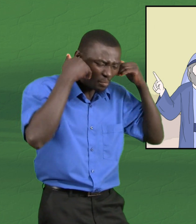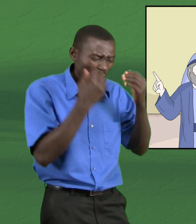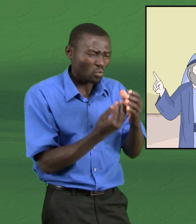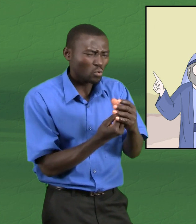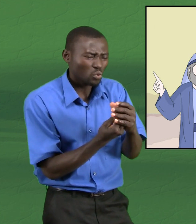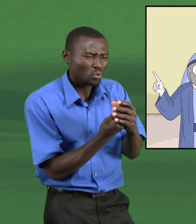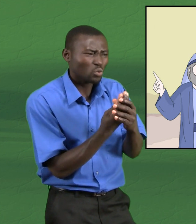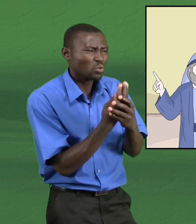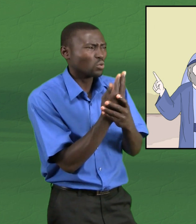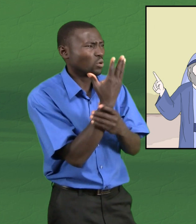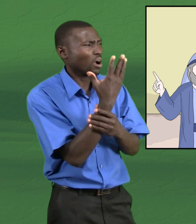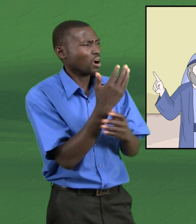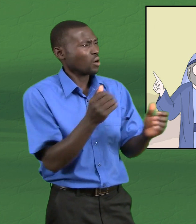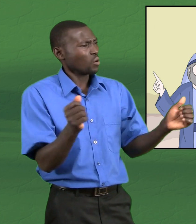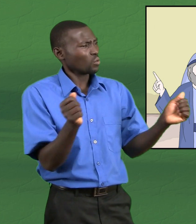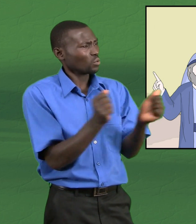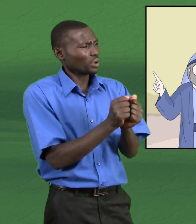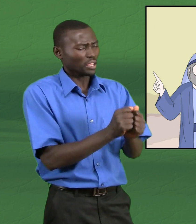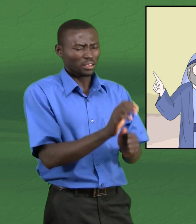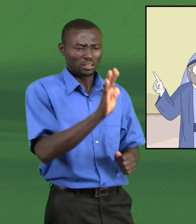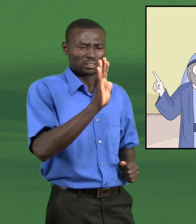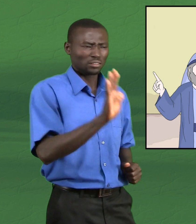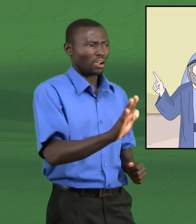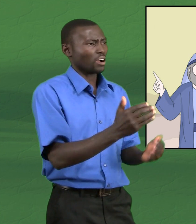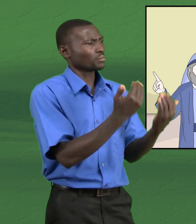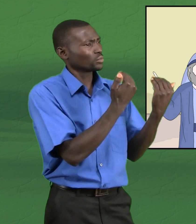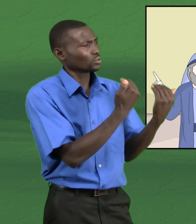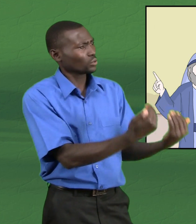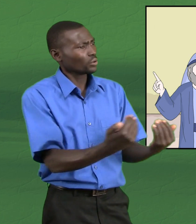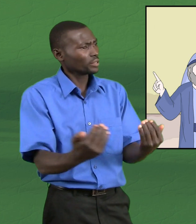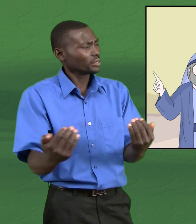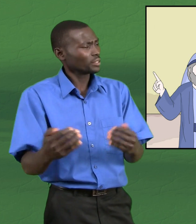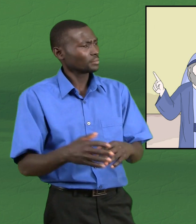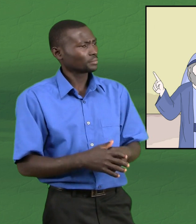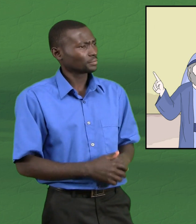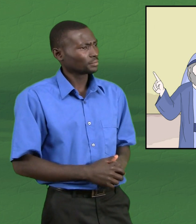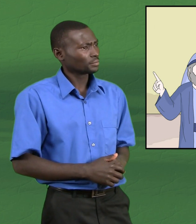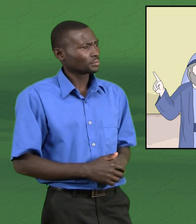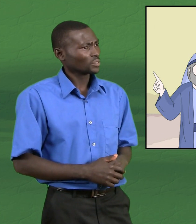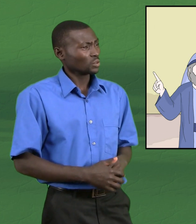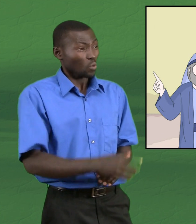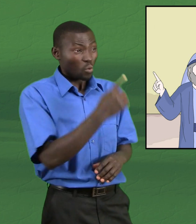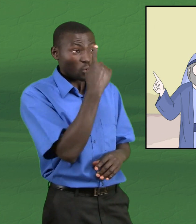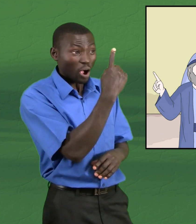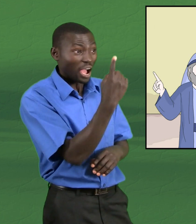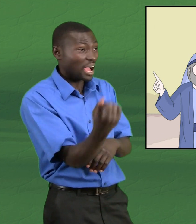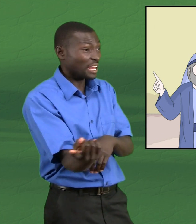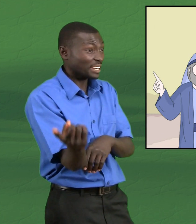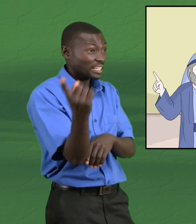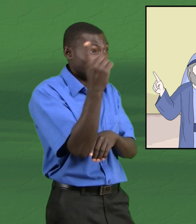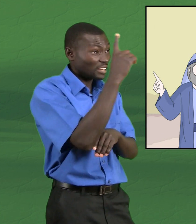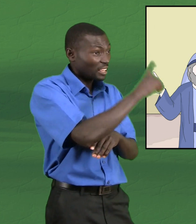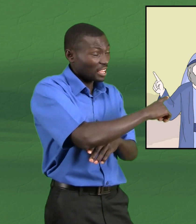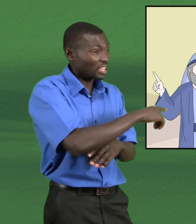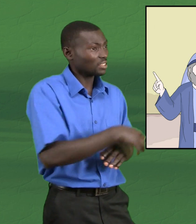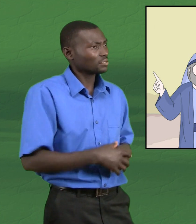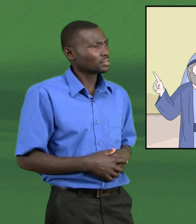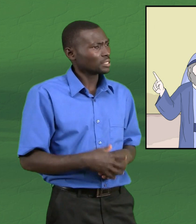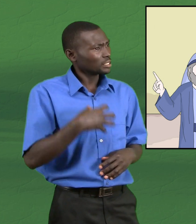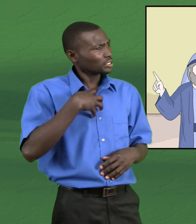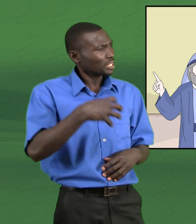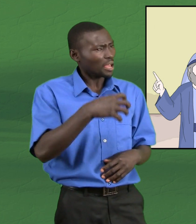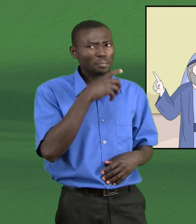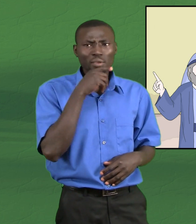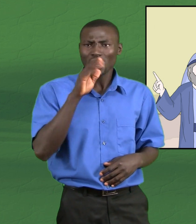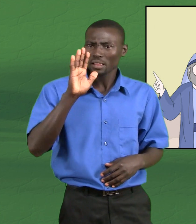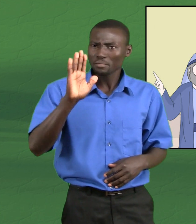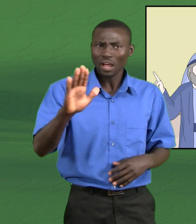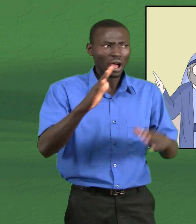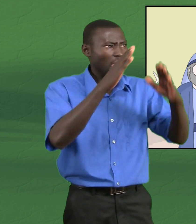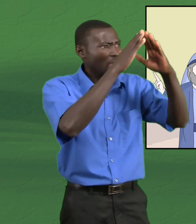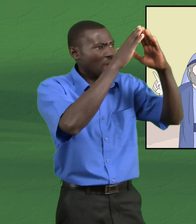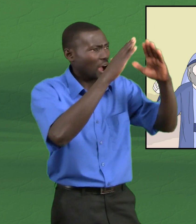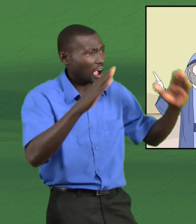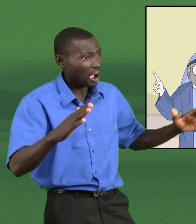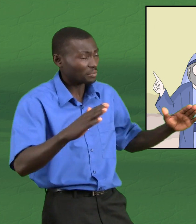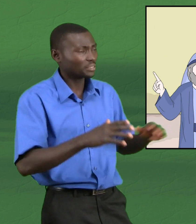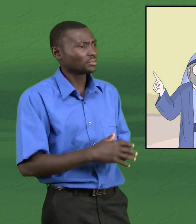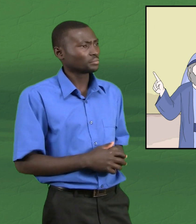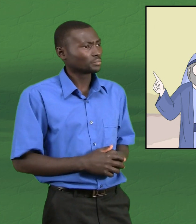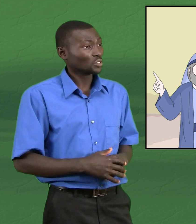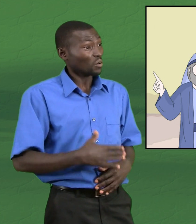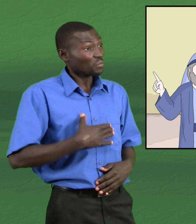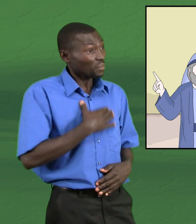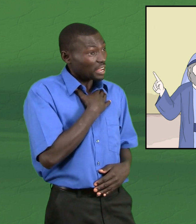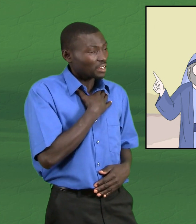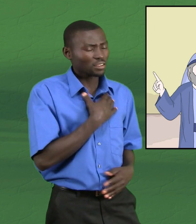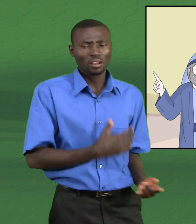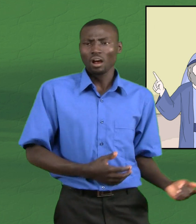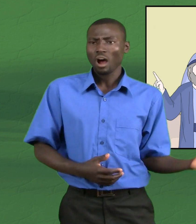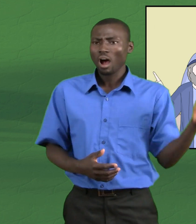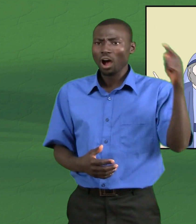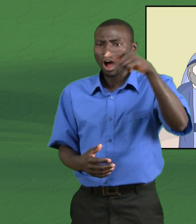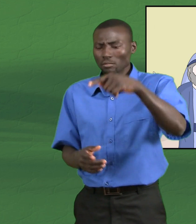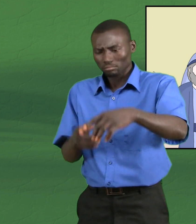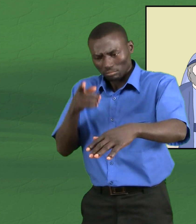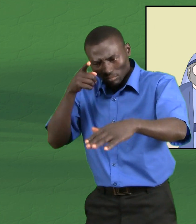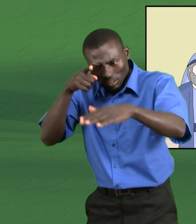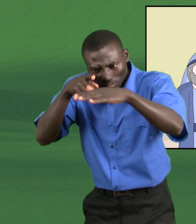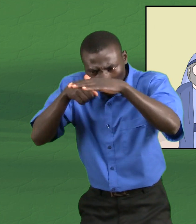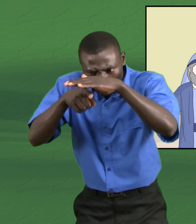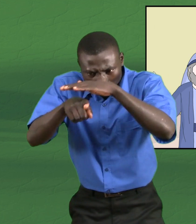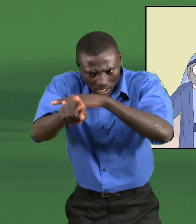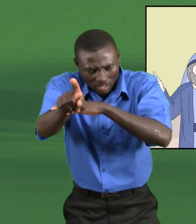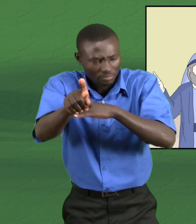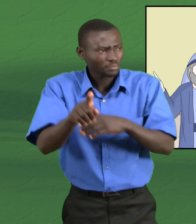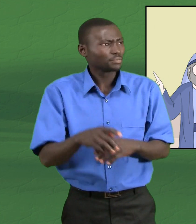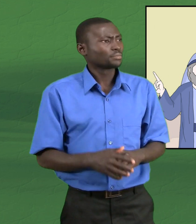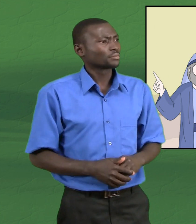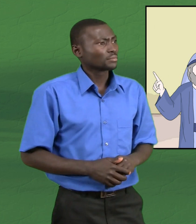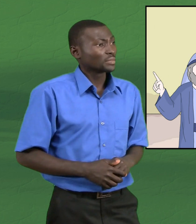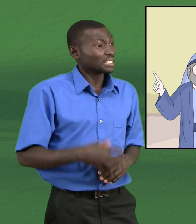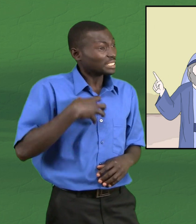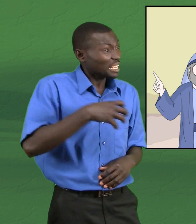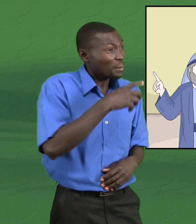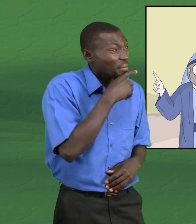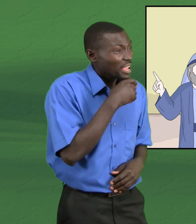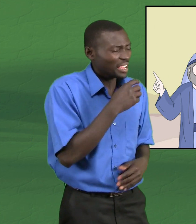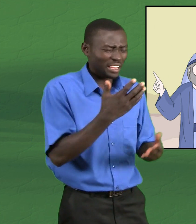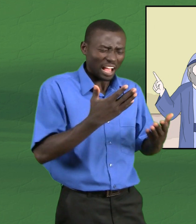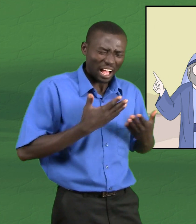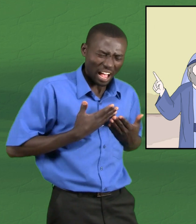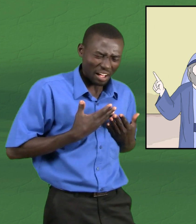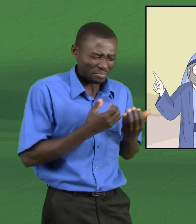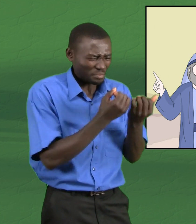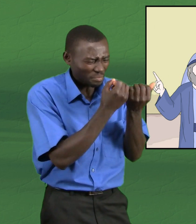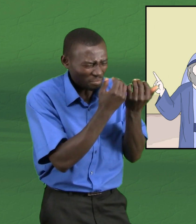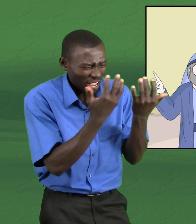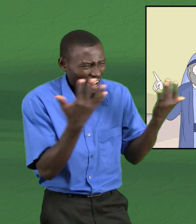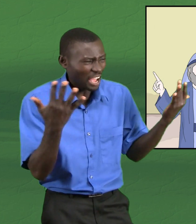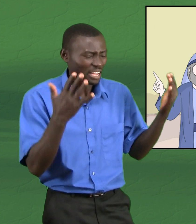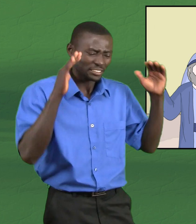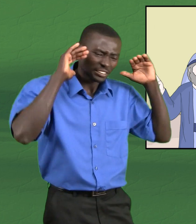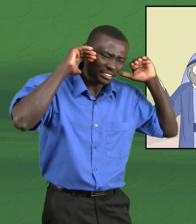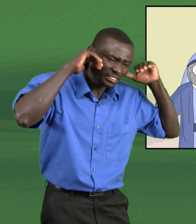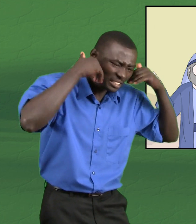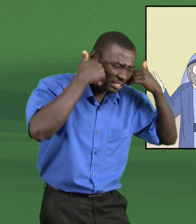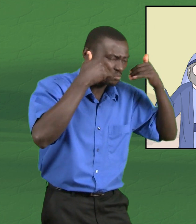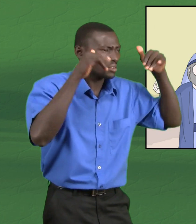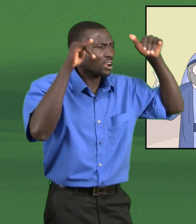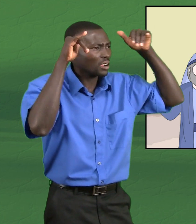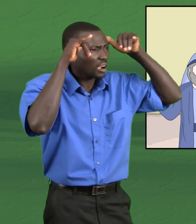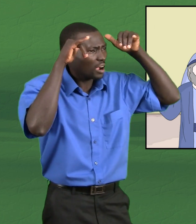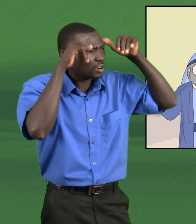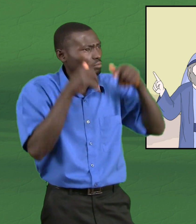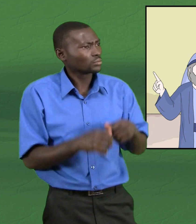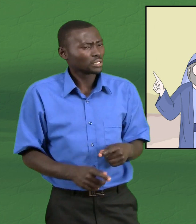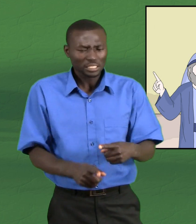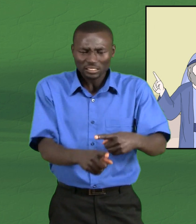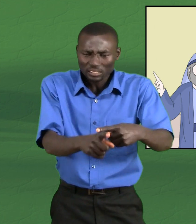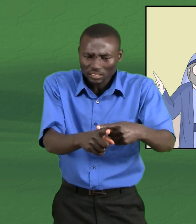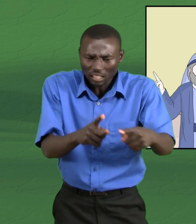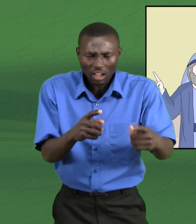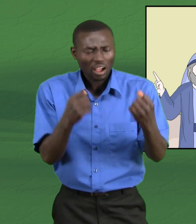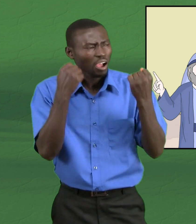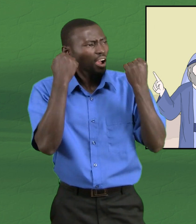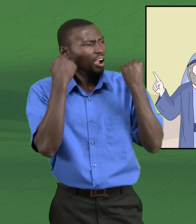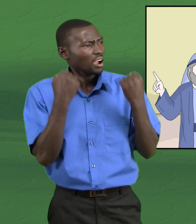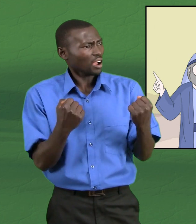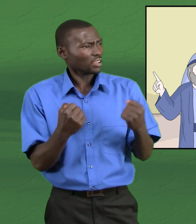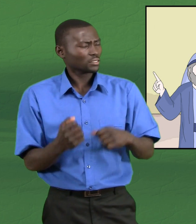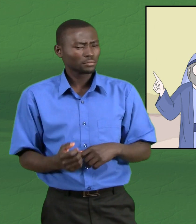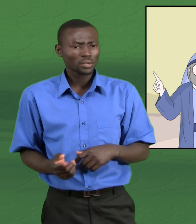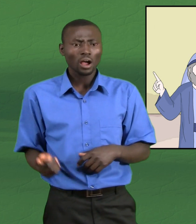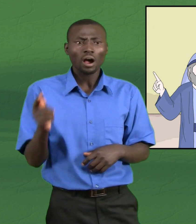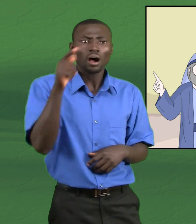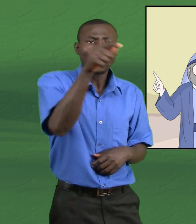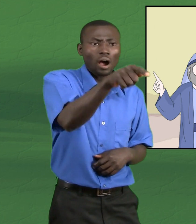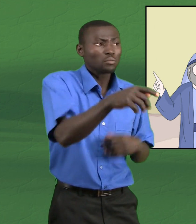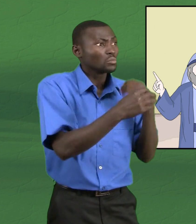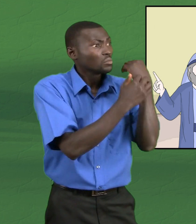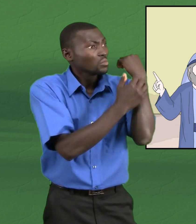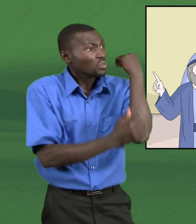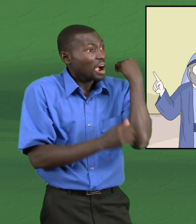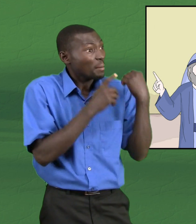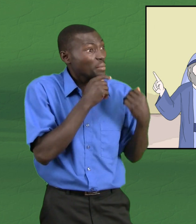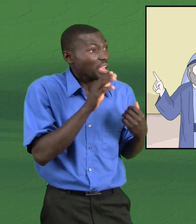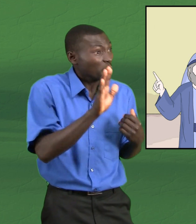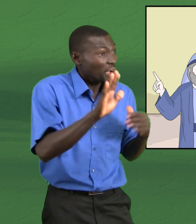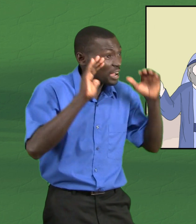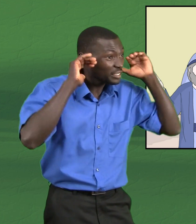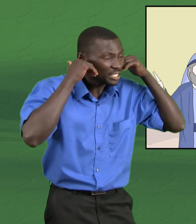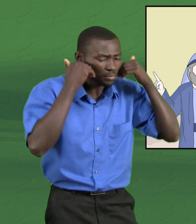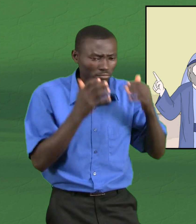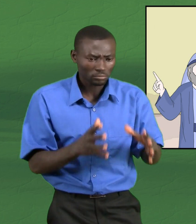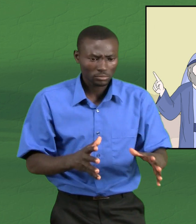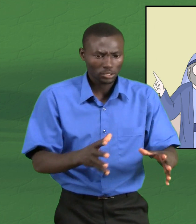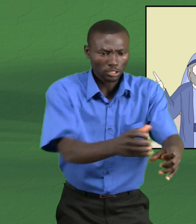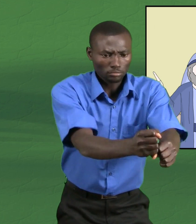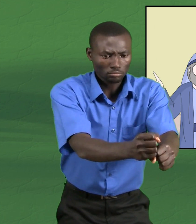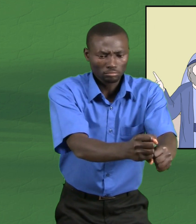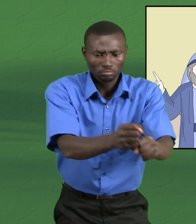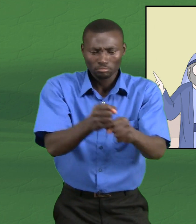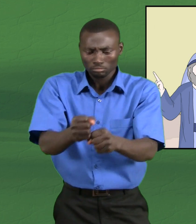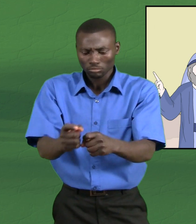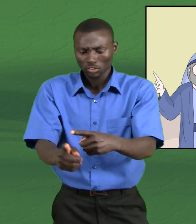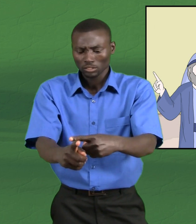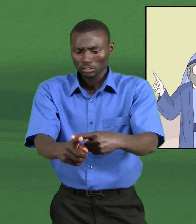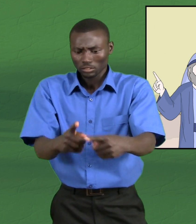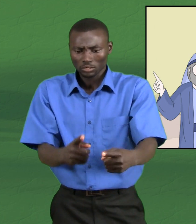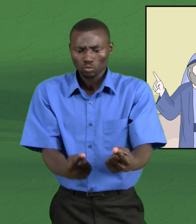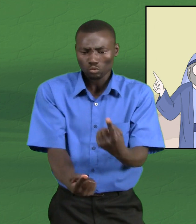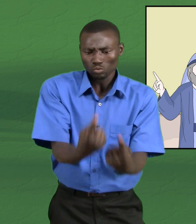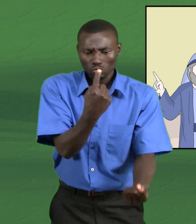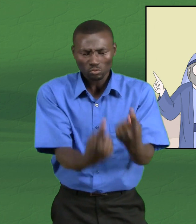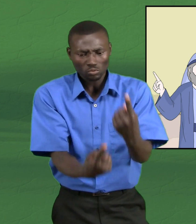Now a traveler came to the rich man, who refrained from taking one of his own sheep or cattle to prepare for the traveler who had come to him.